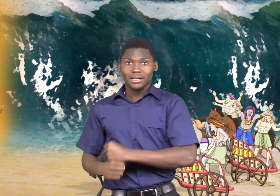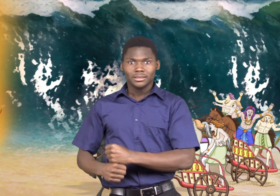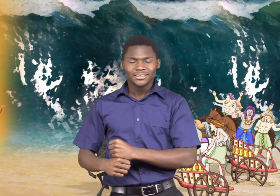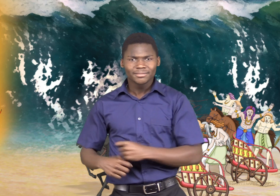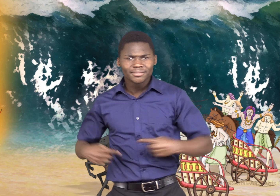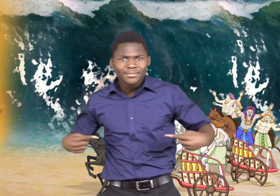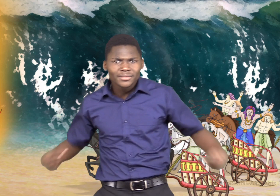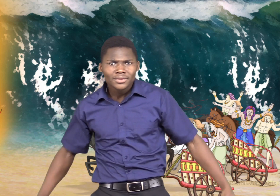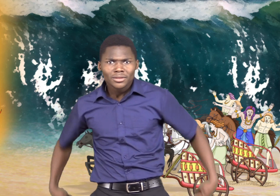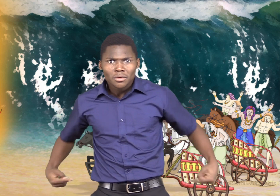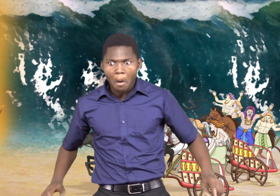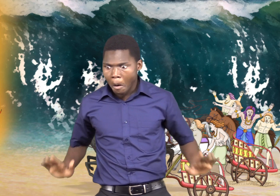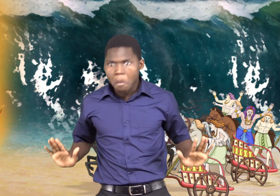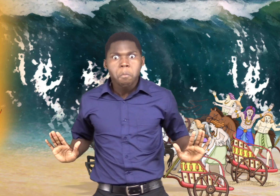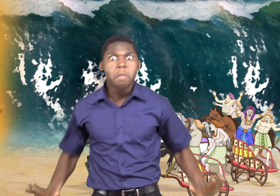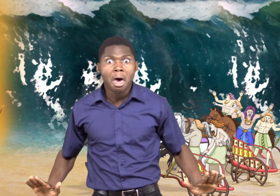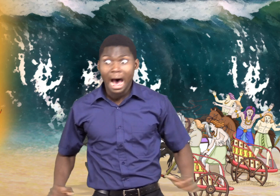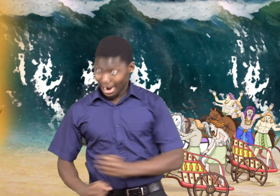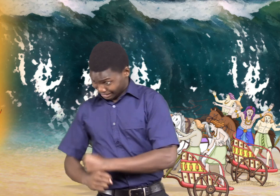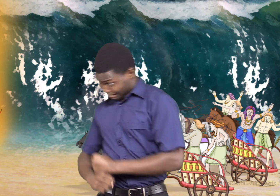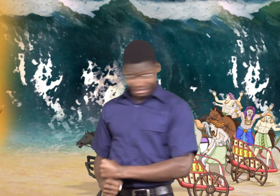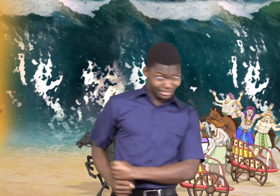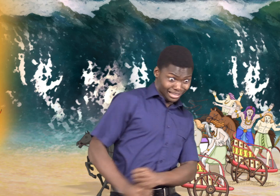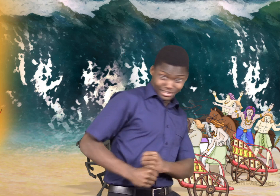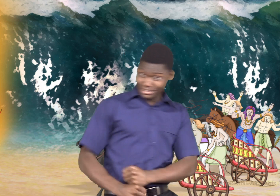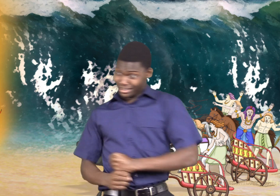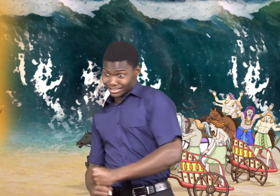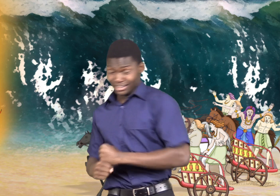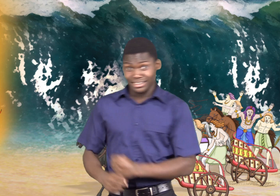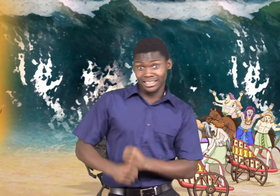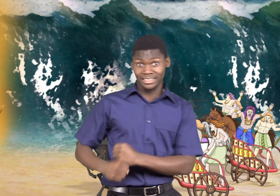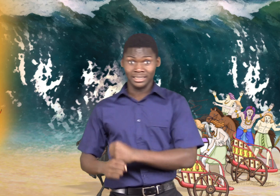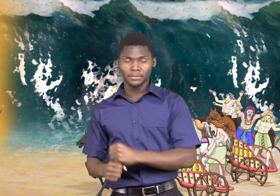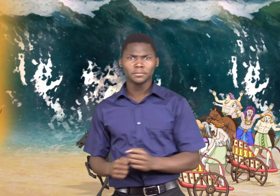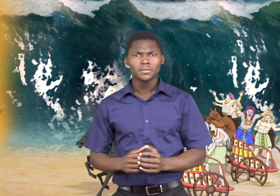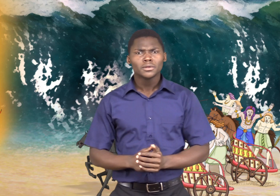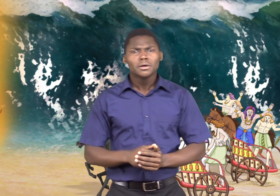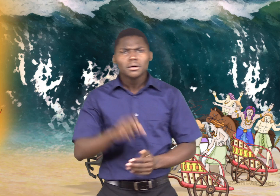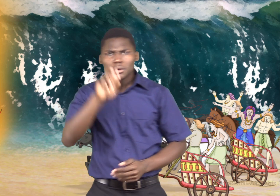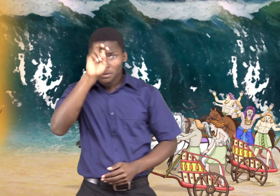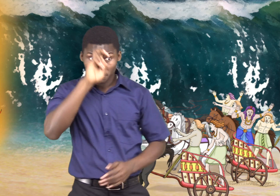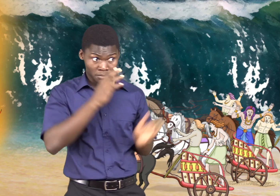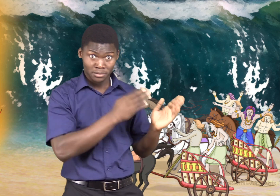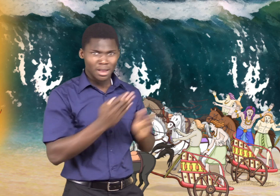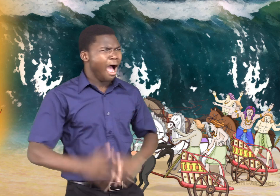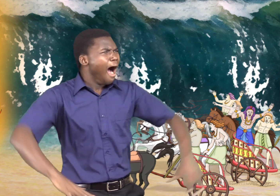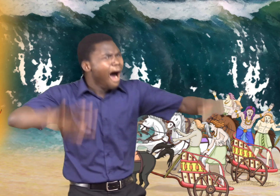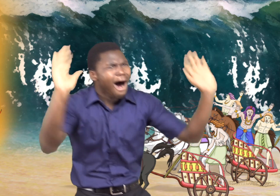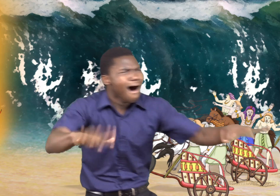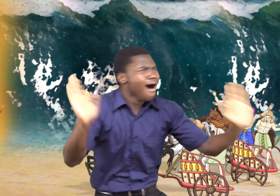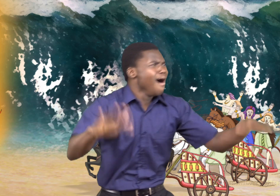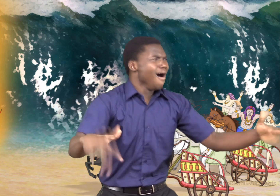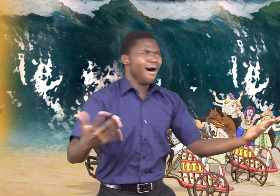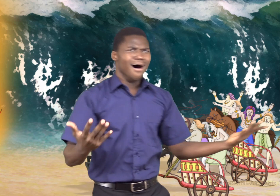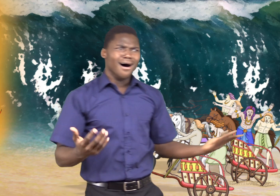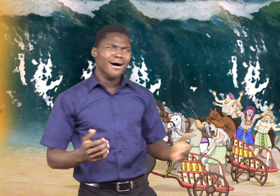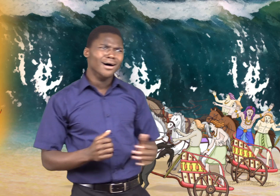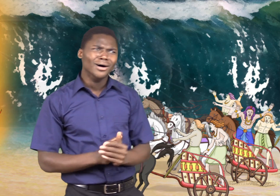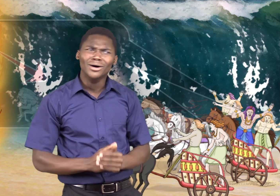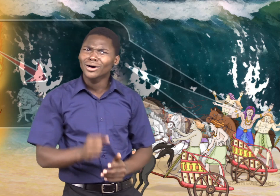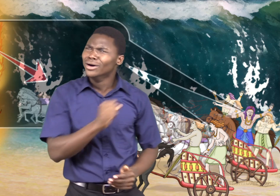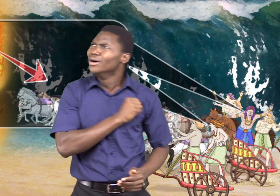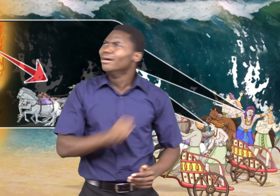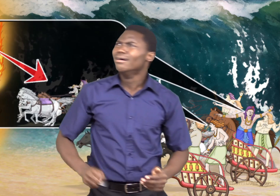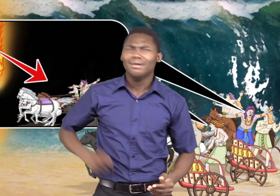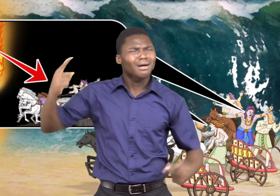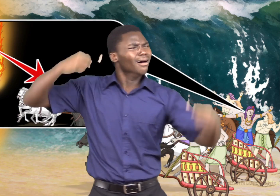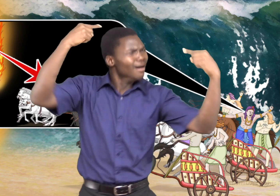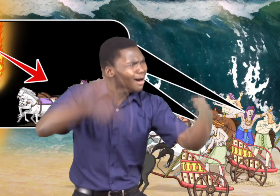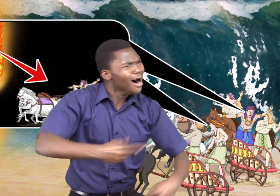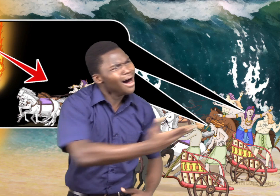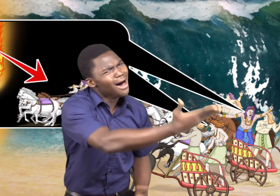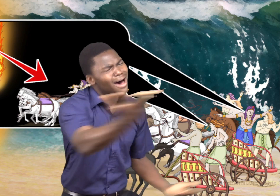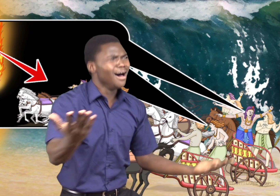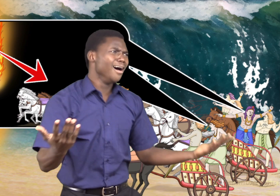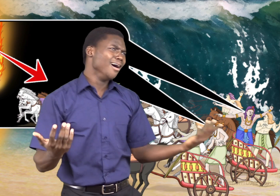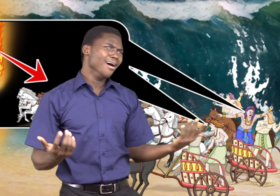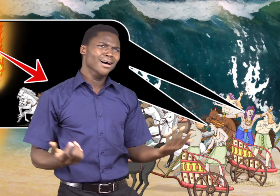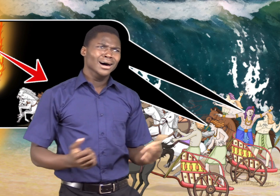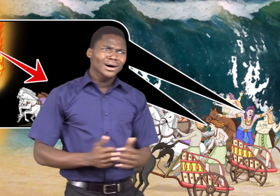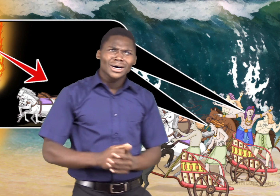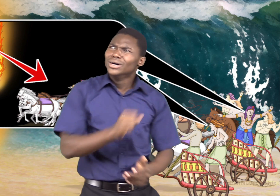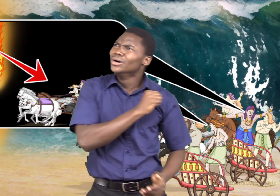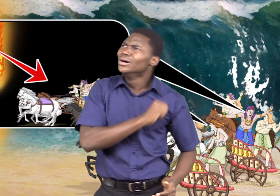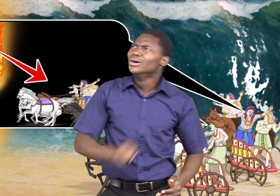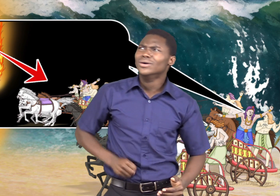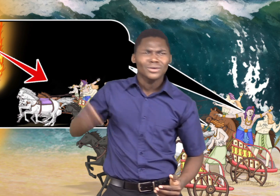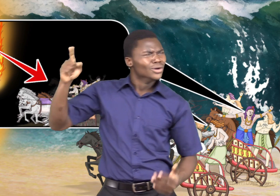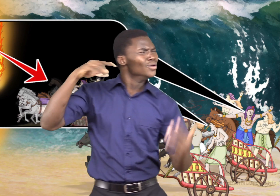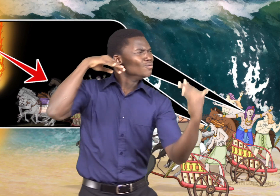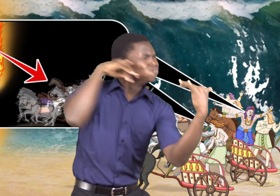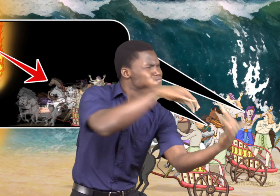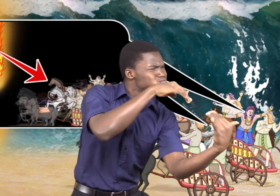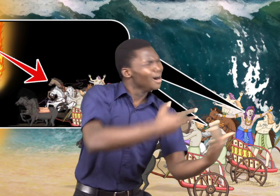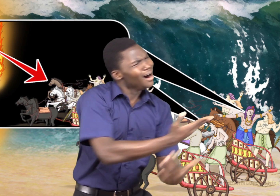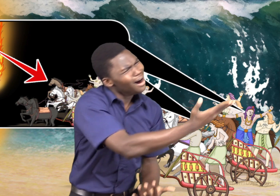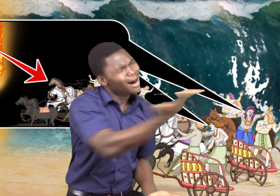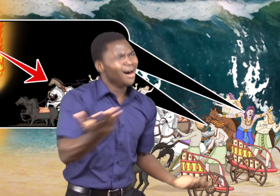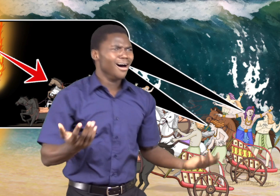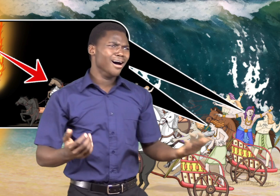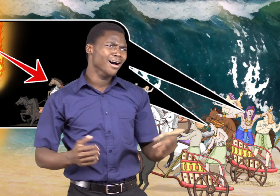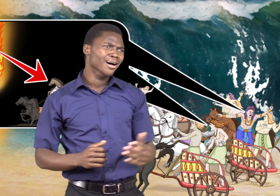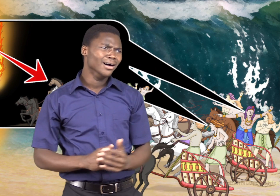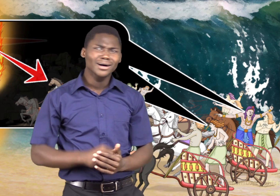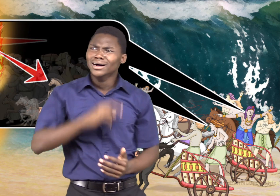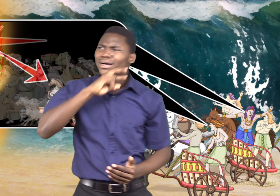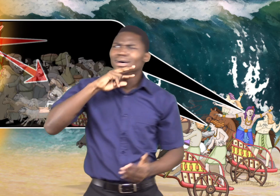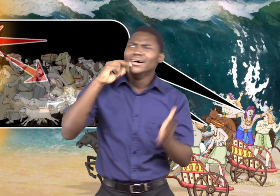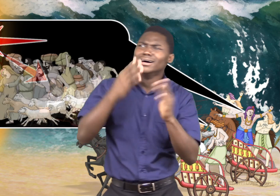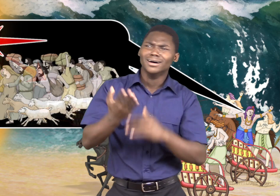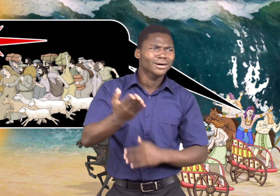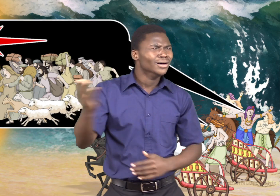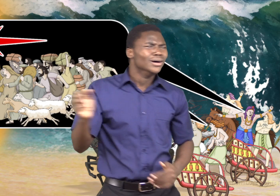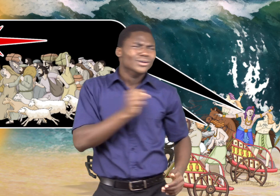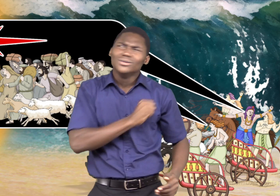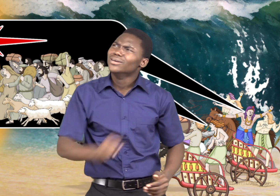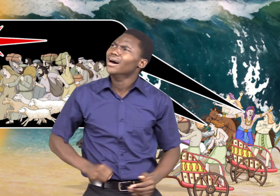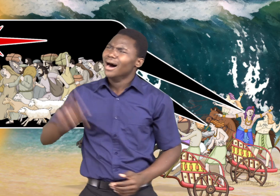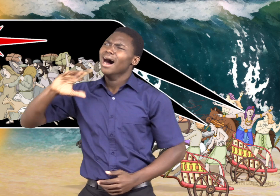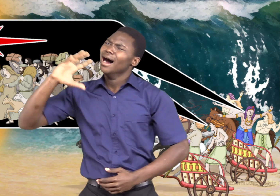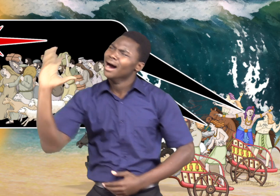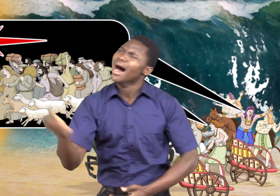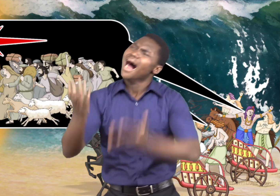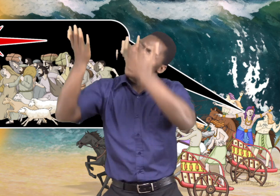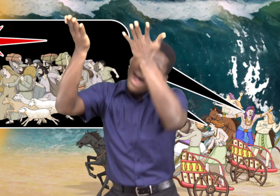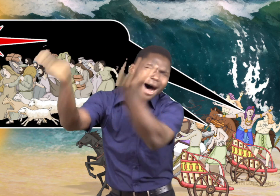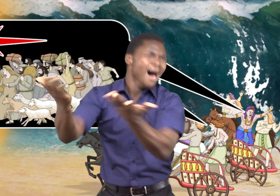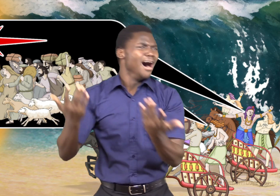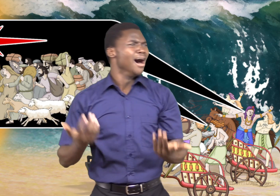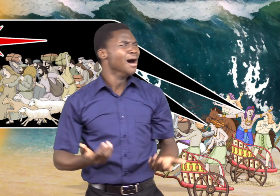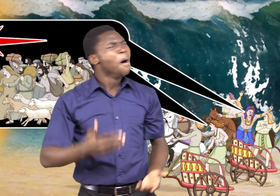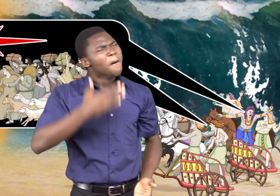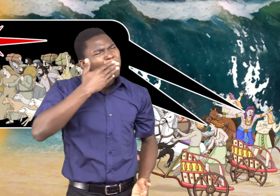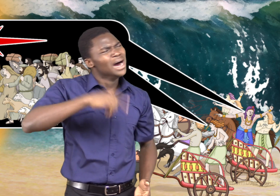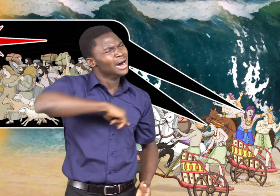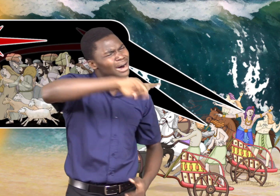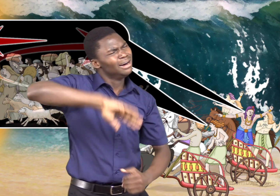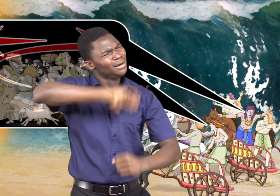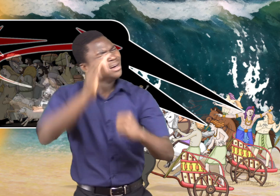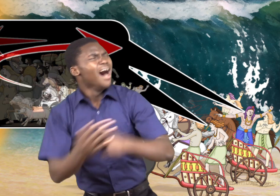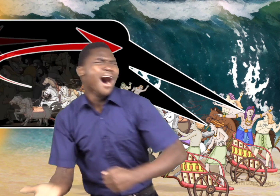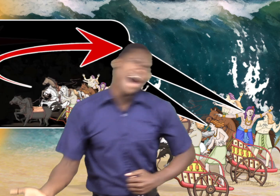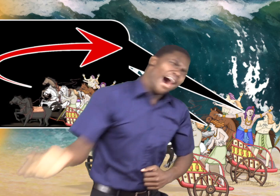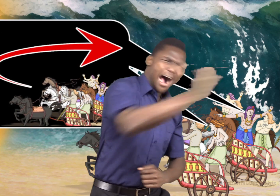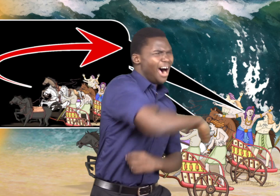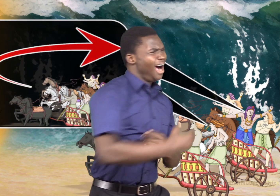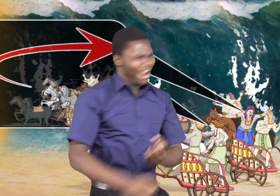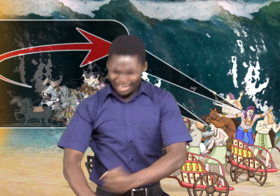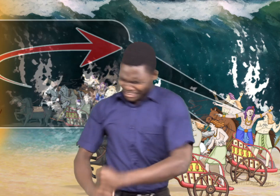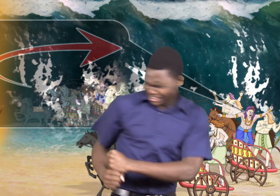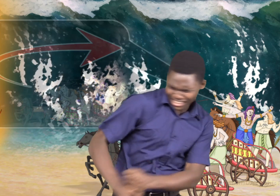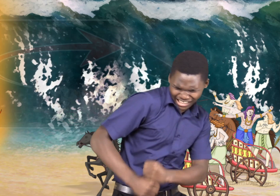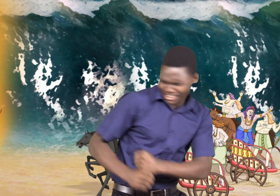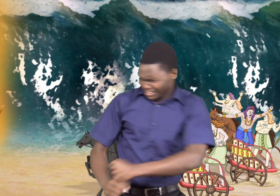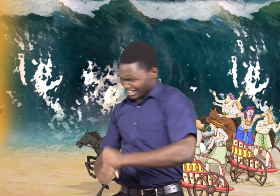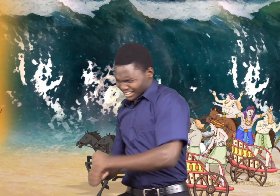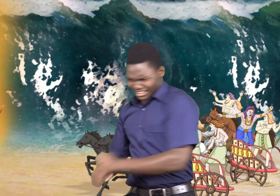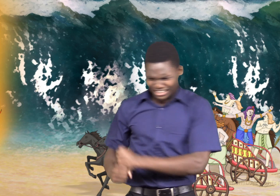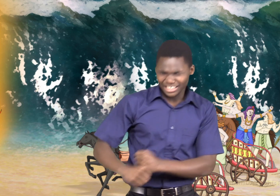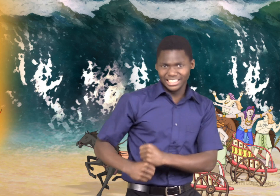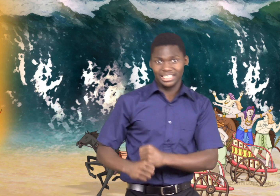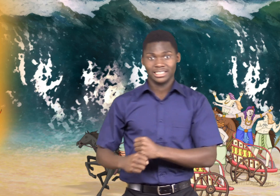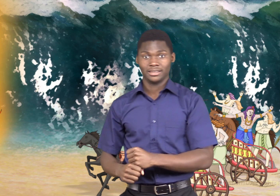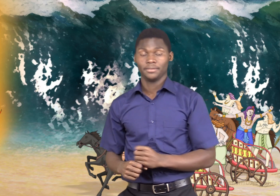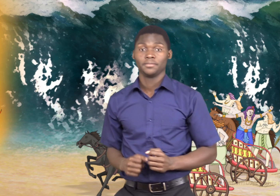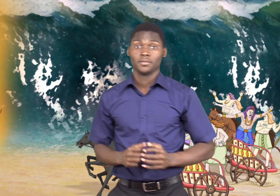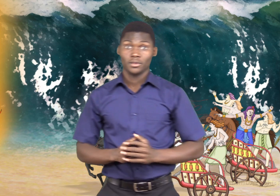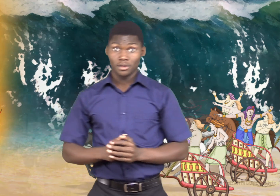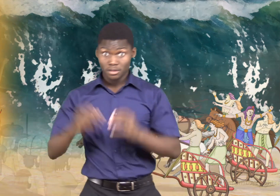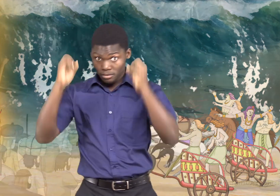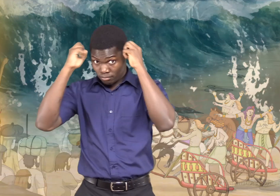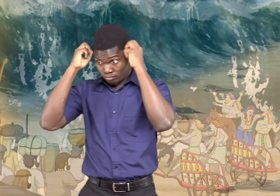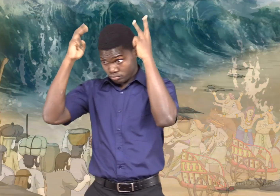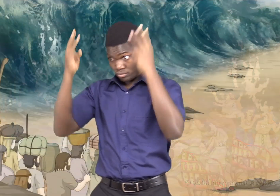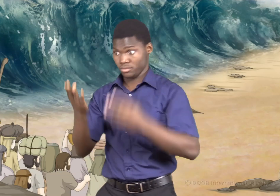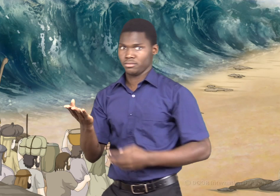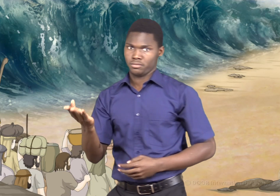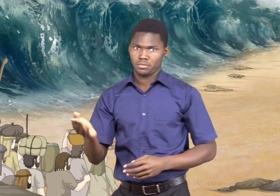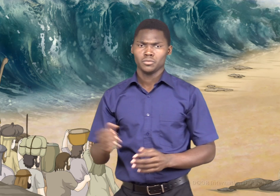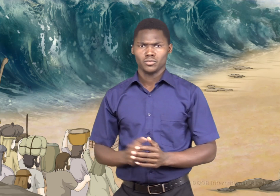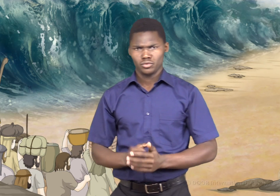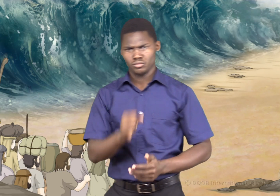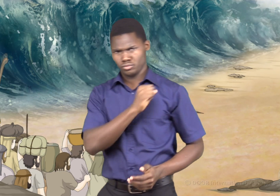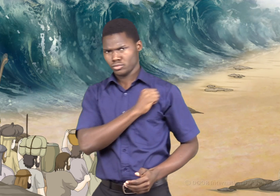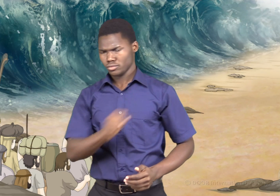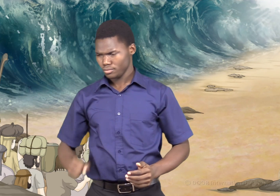He caused their chariot wheels to wobble, so that they had difficulty driving. “Let us flee from the Israelites,” said the Egyptians, “for the LORD is fighting for them against Egypt!”